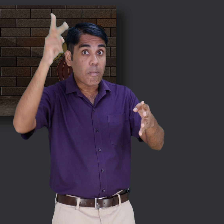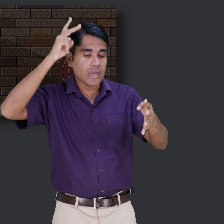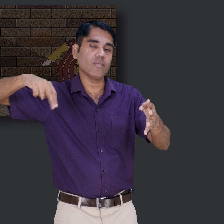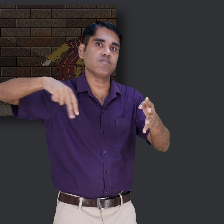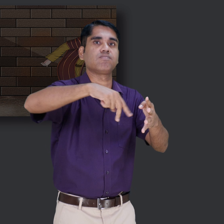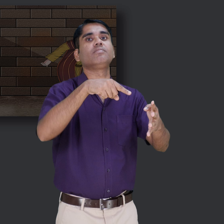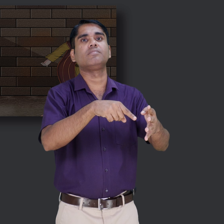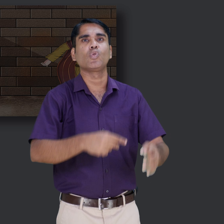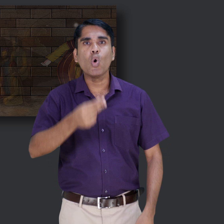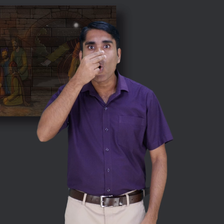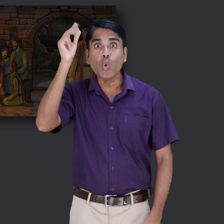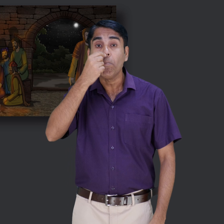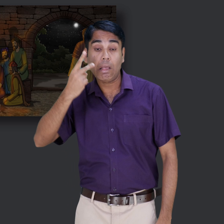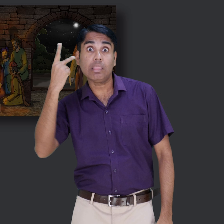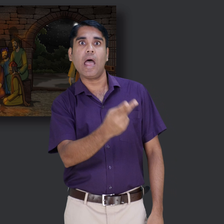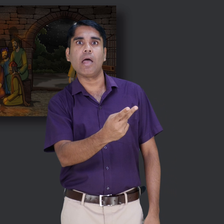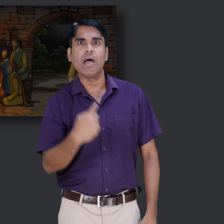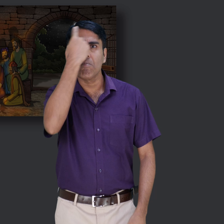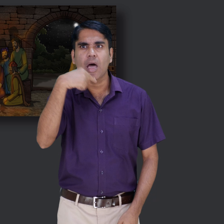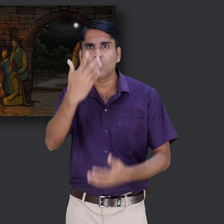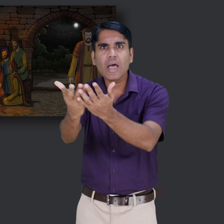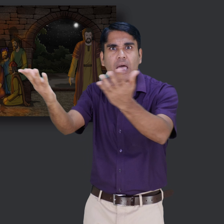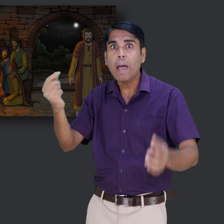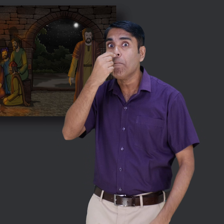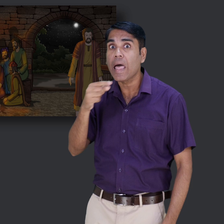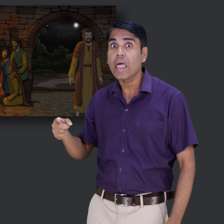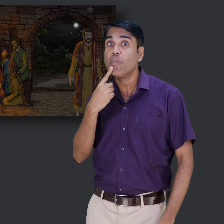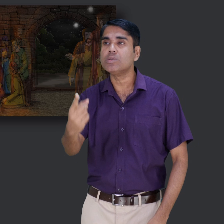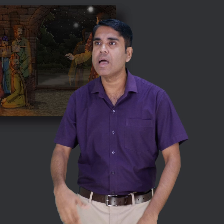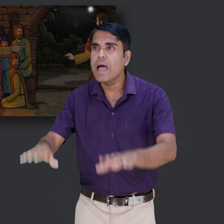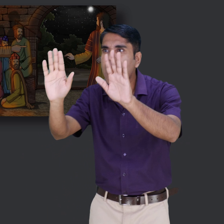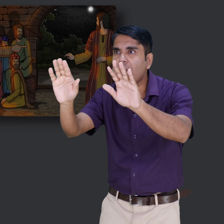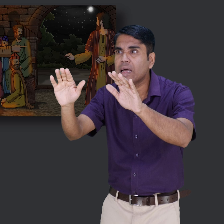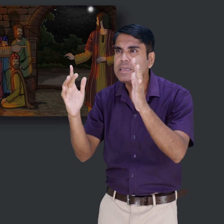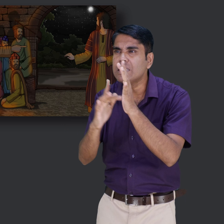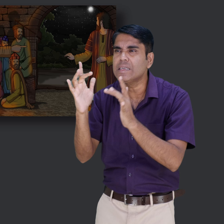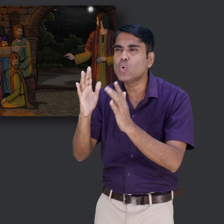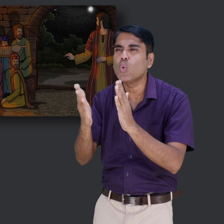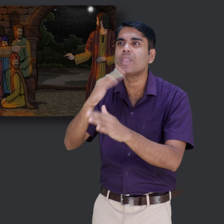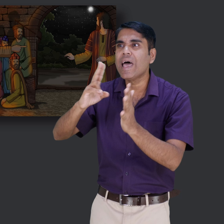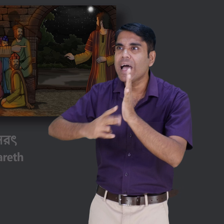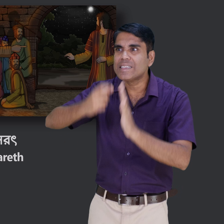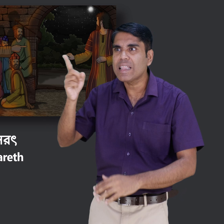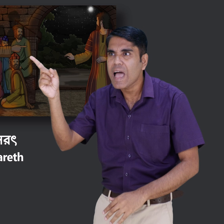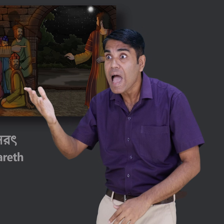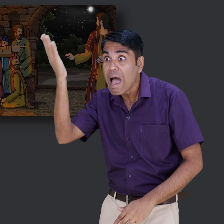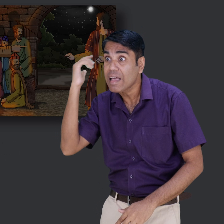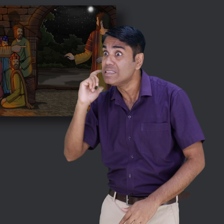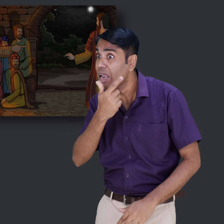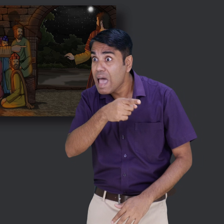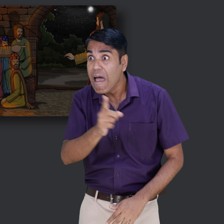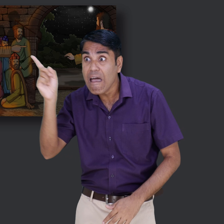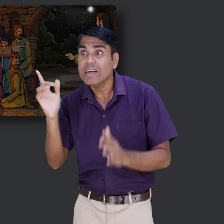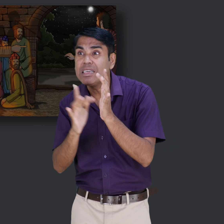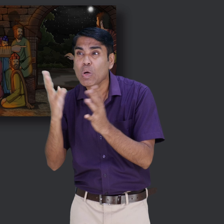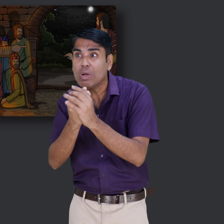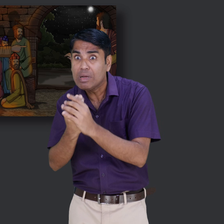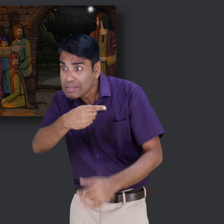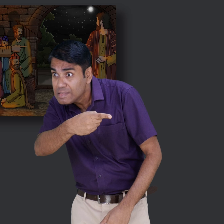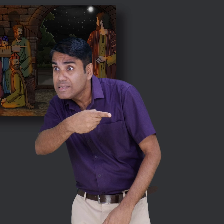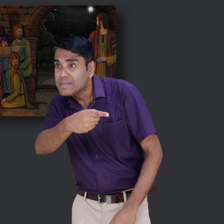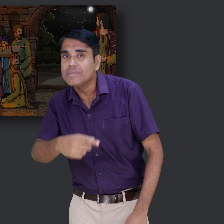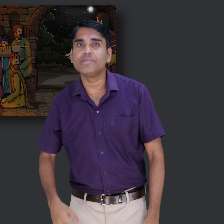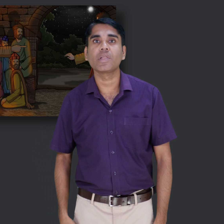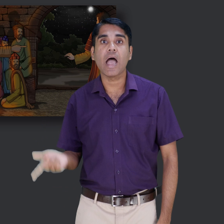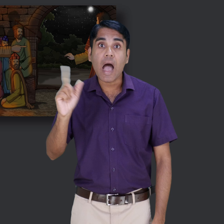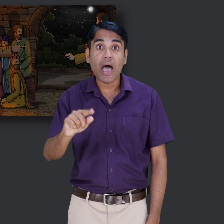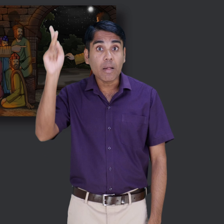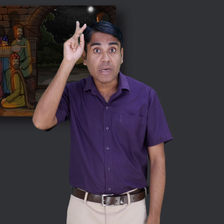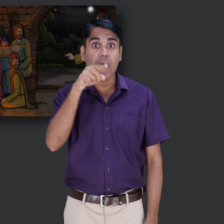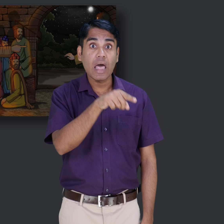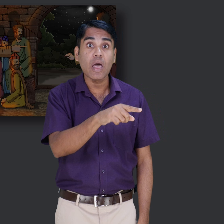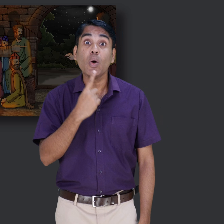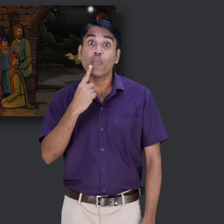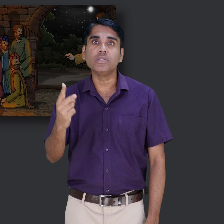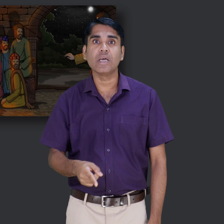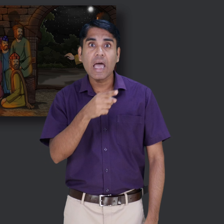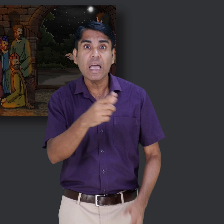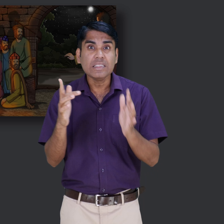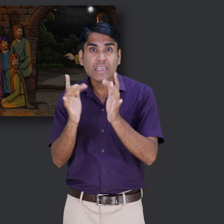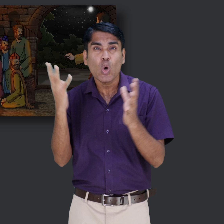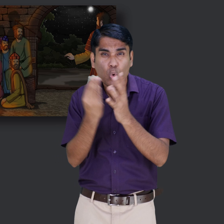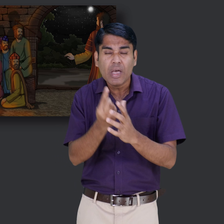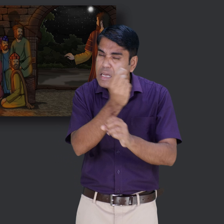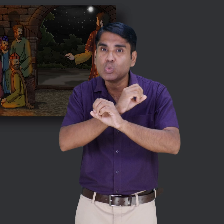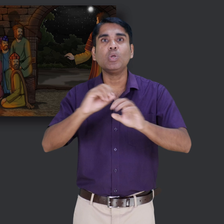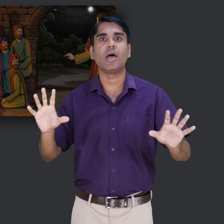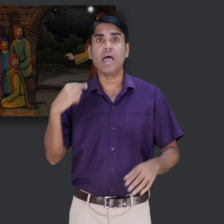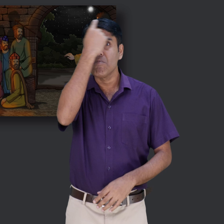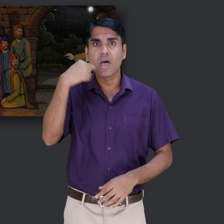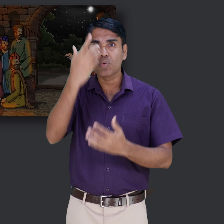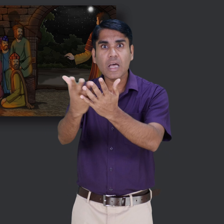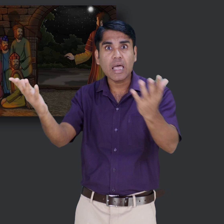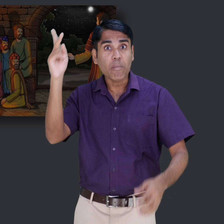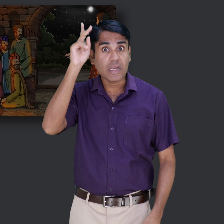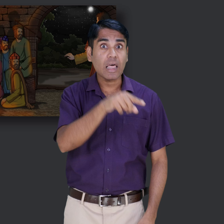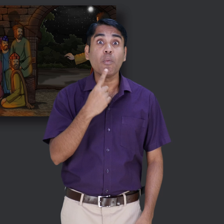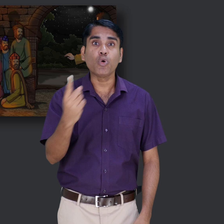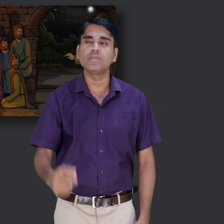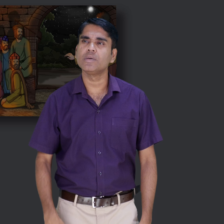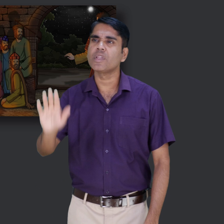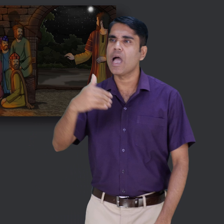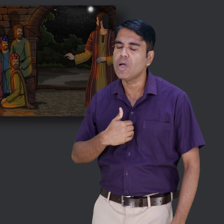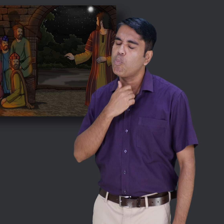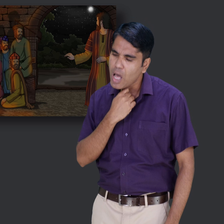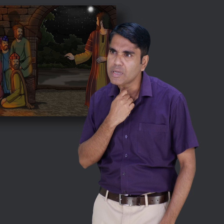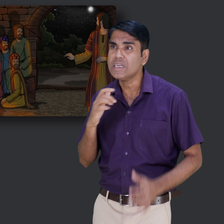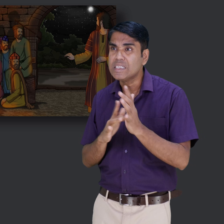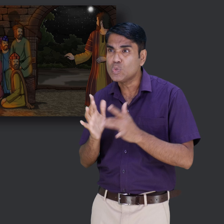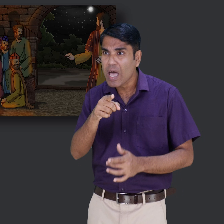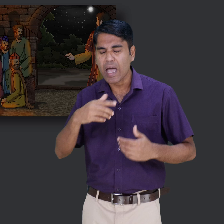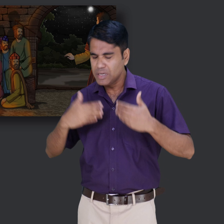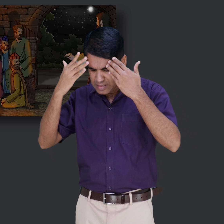When Peter had gone out to the gateway, another servant girl saw him and said to the people there, “This man was with Jesus of Nazareth.”